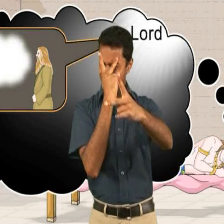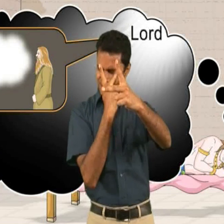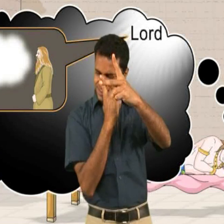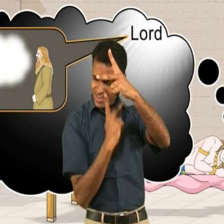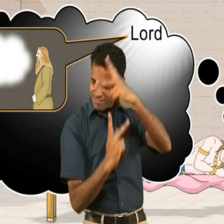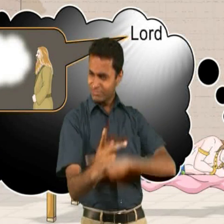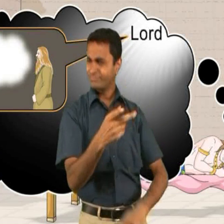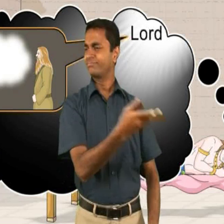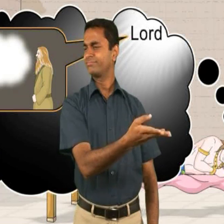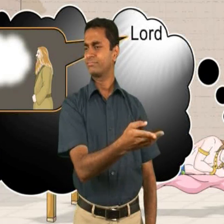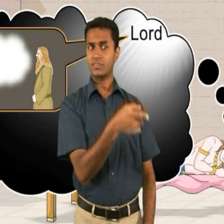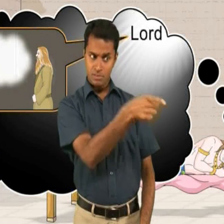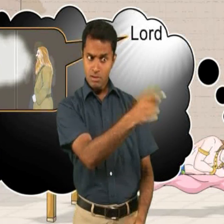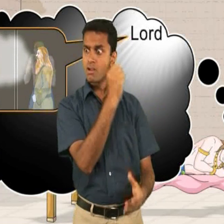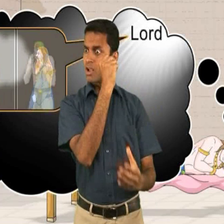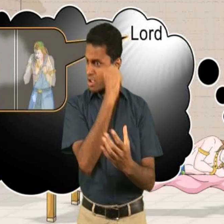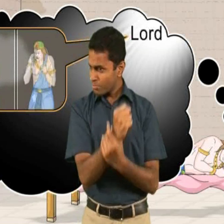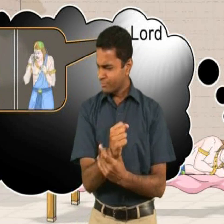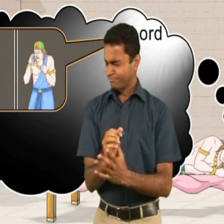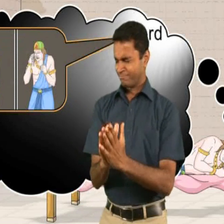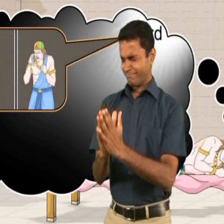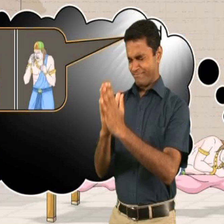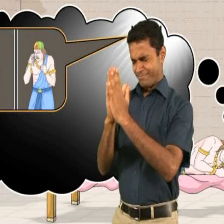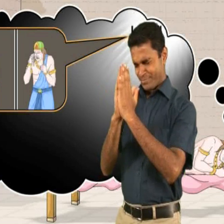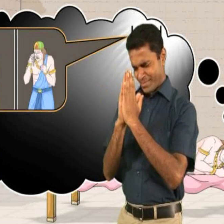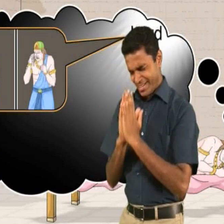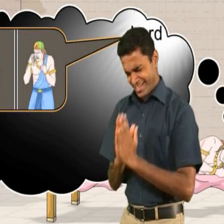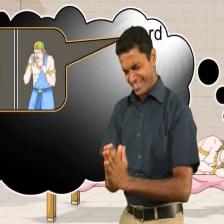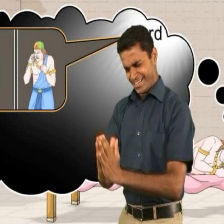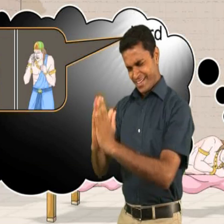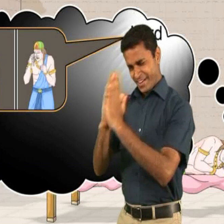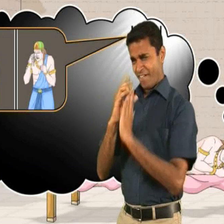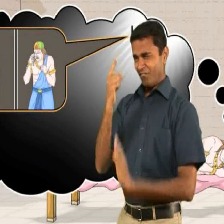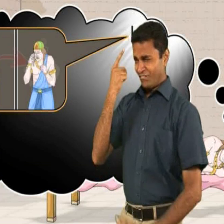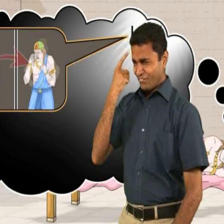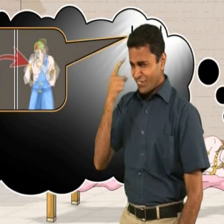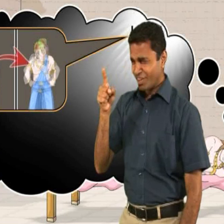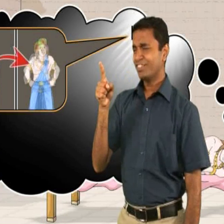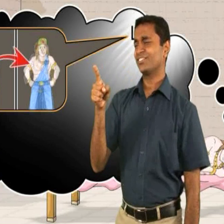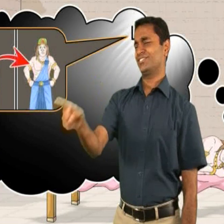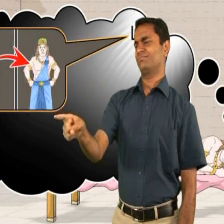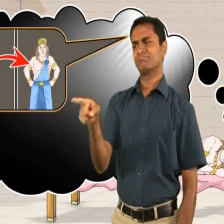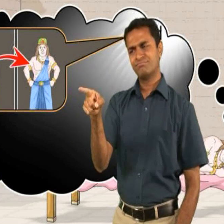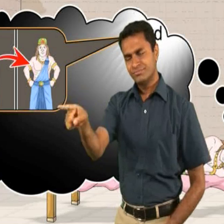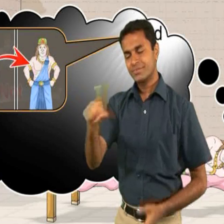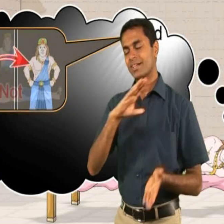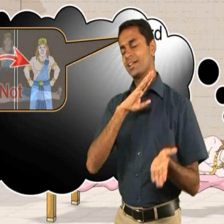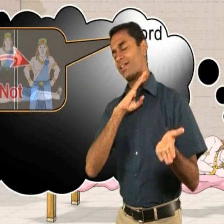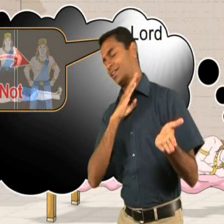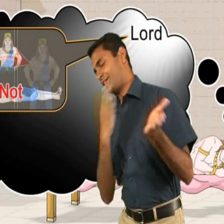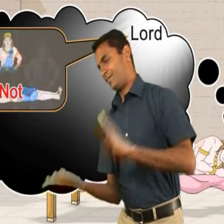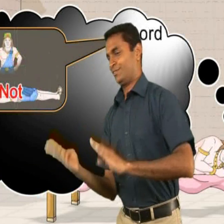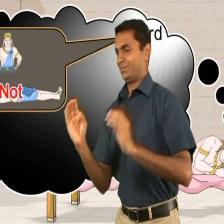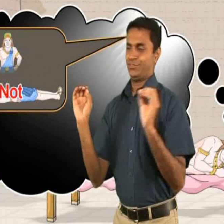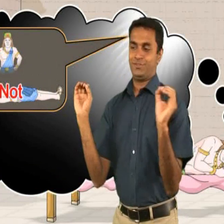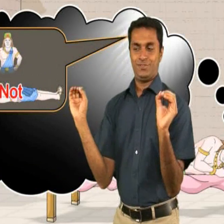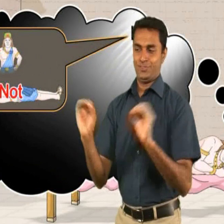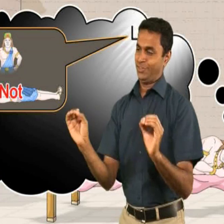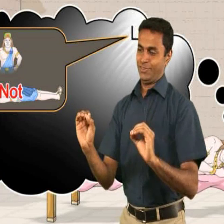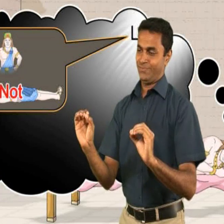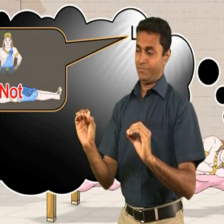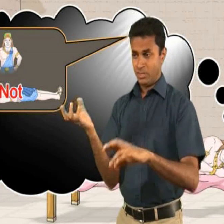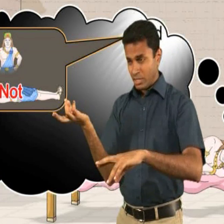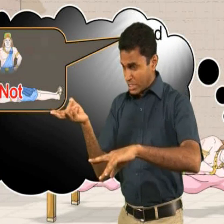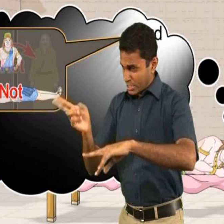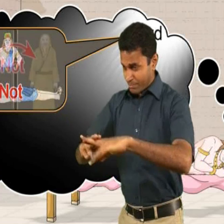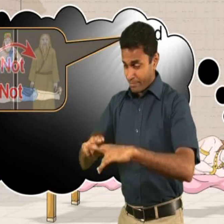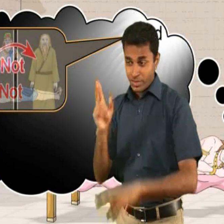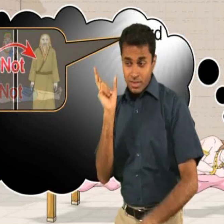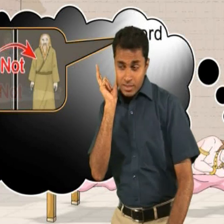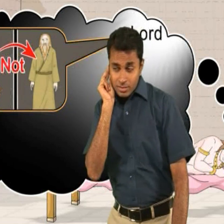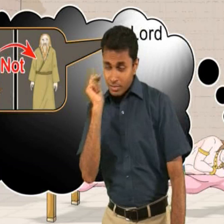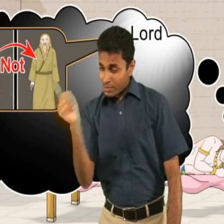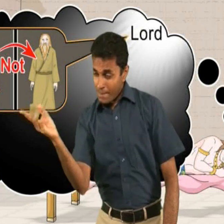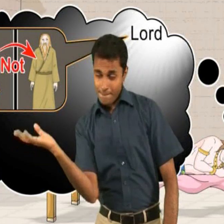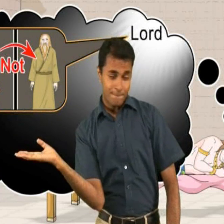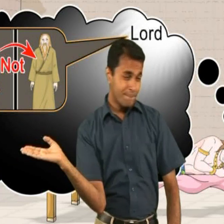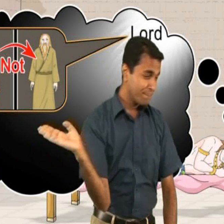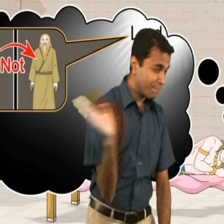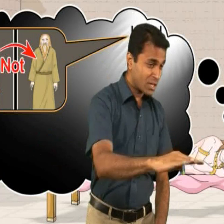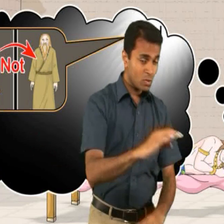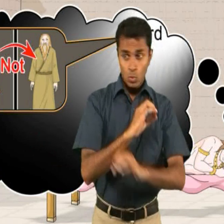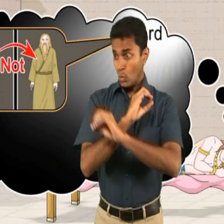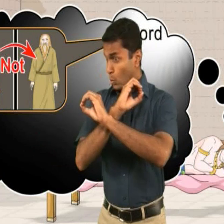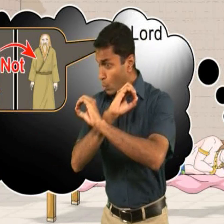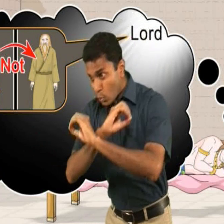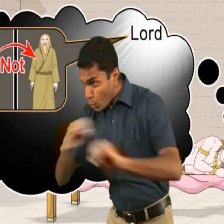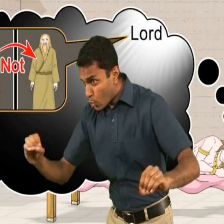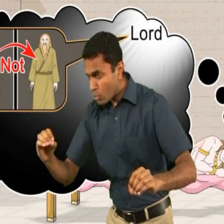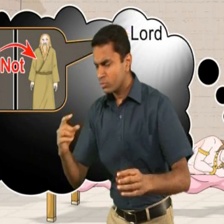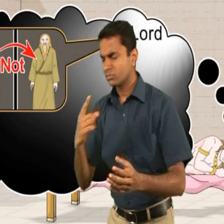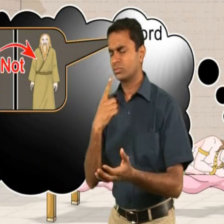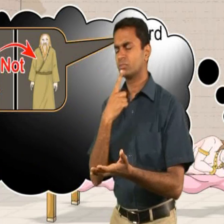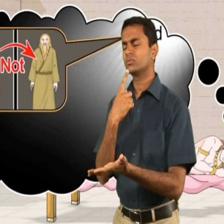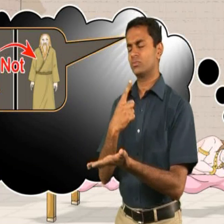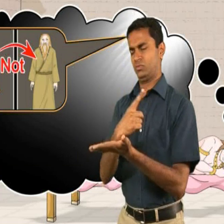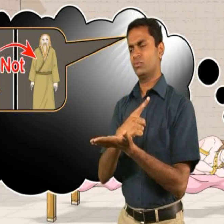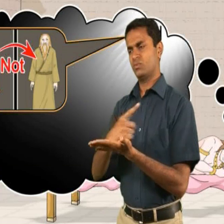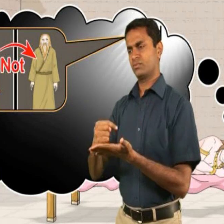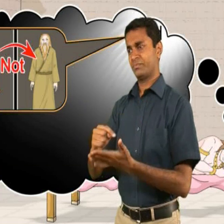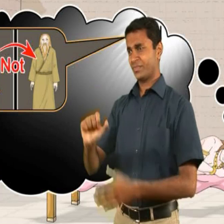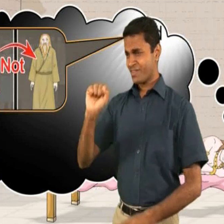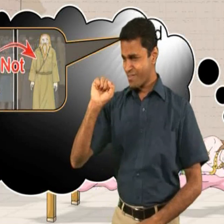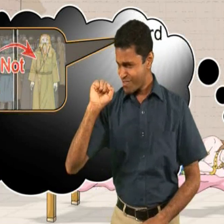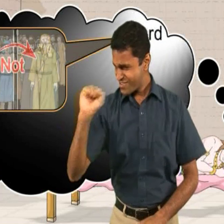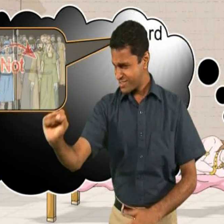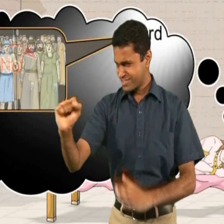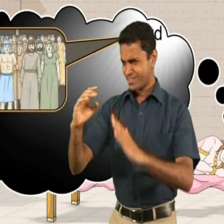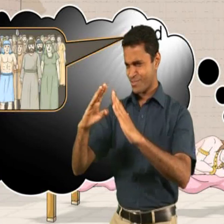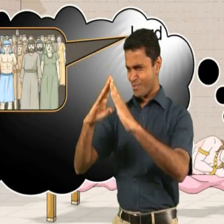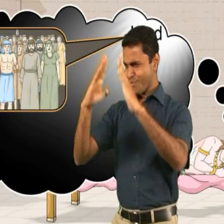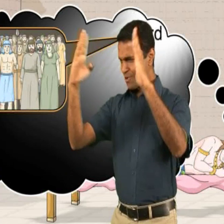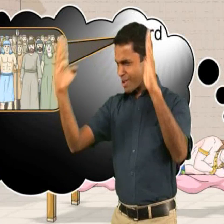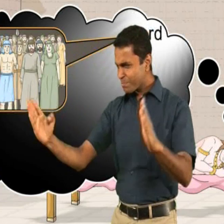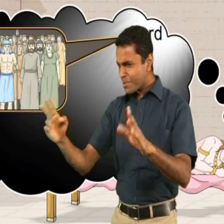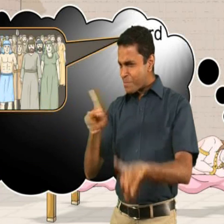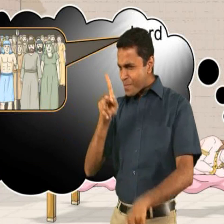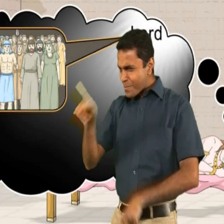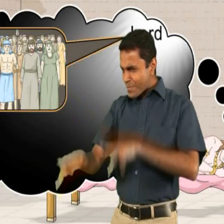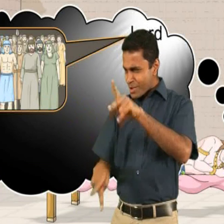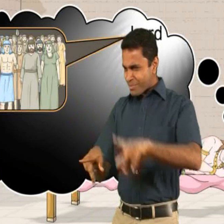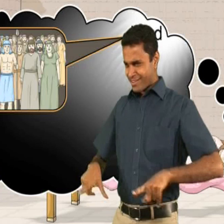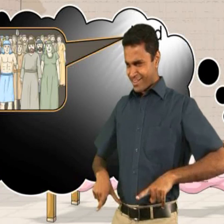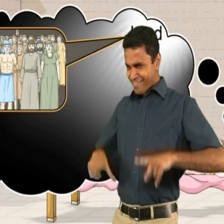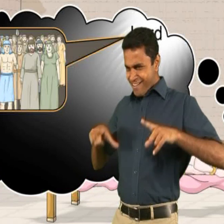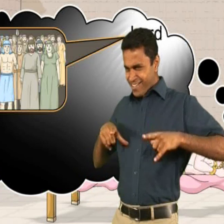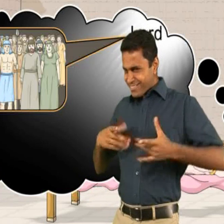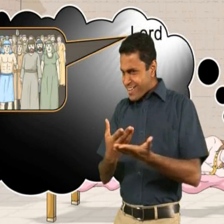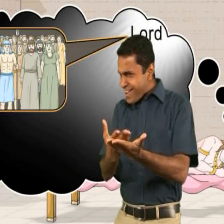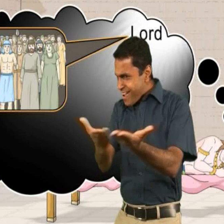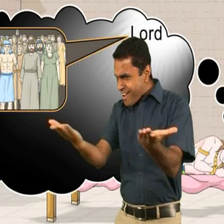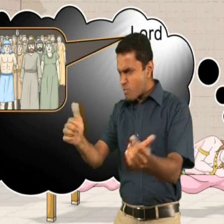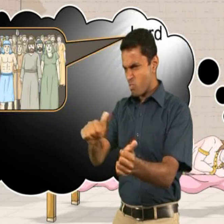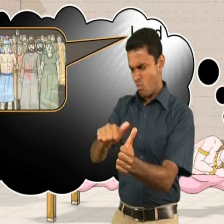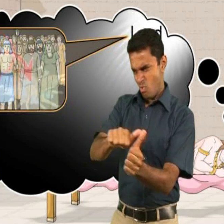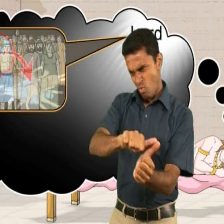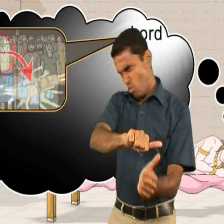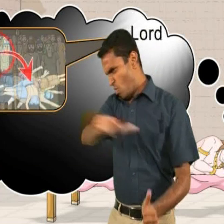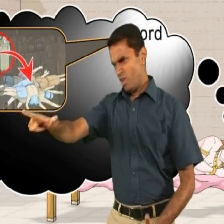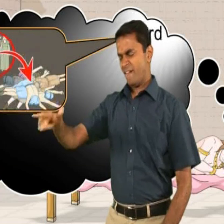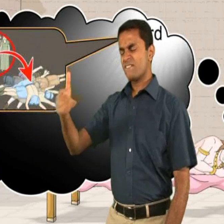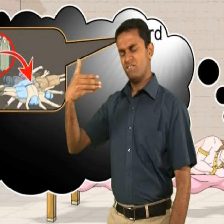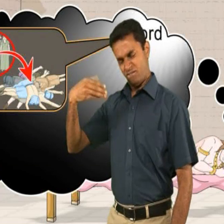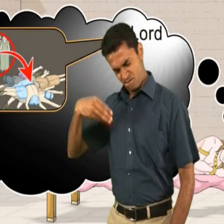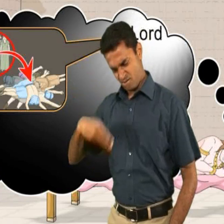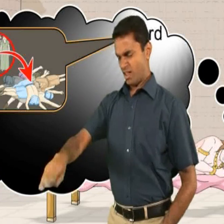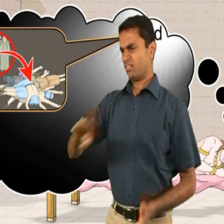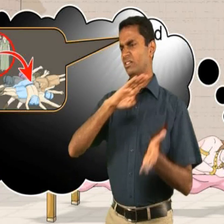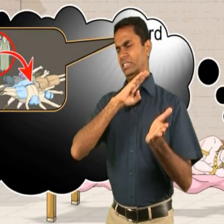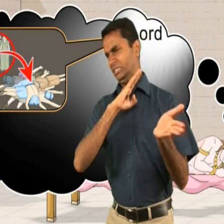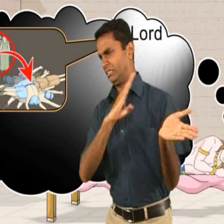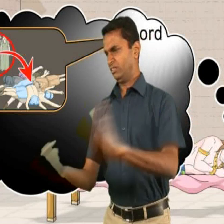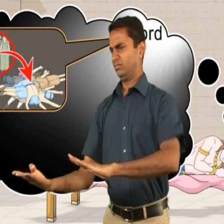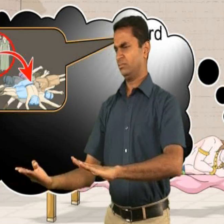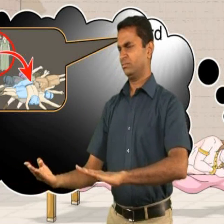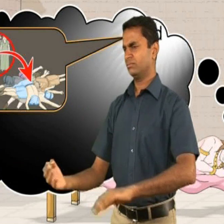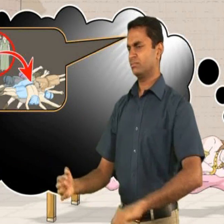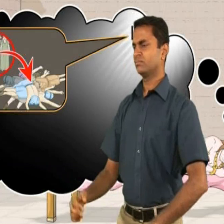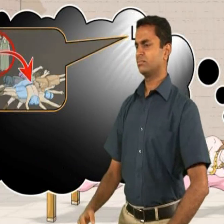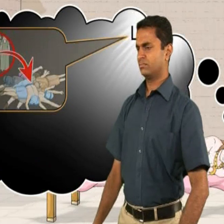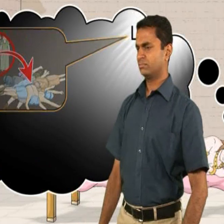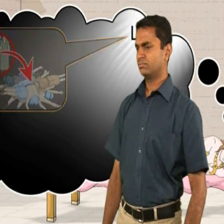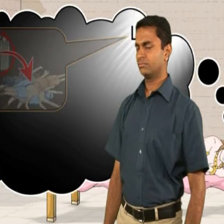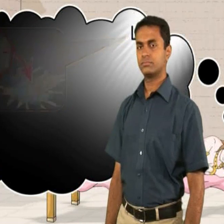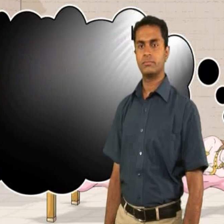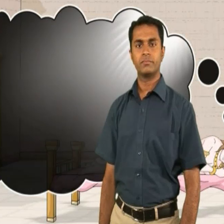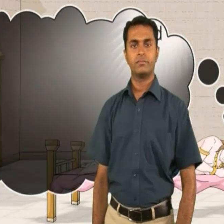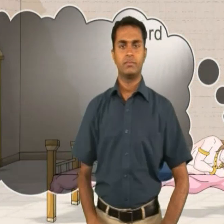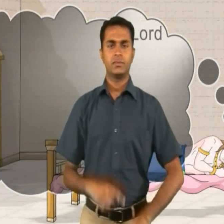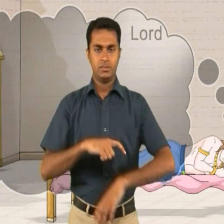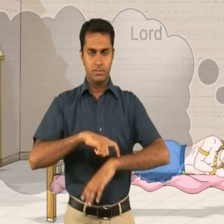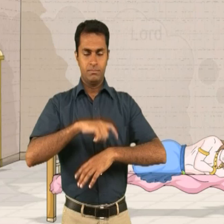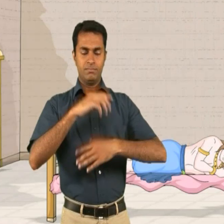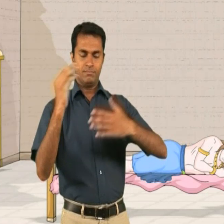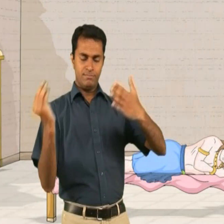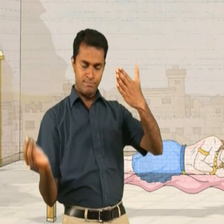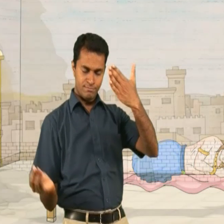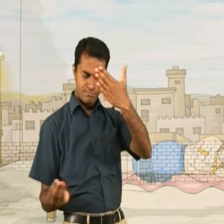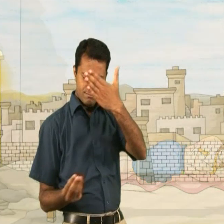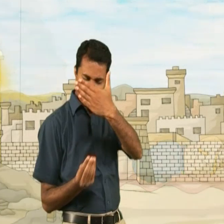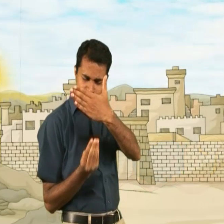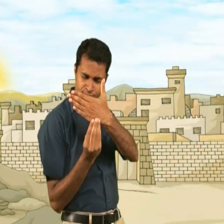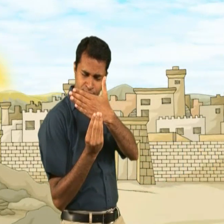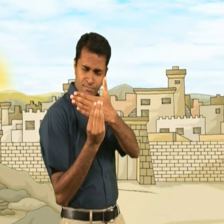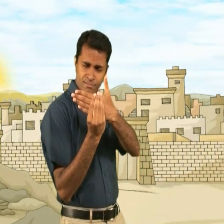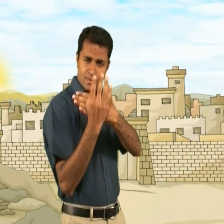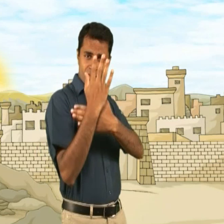he will pray for you and you will live. But if you do not restore her, be aware that you will surely die—you and all who belong to you.”